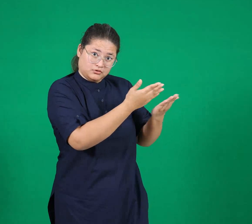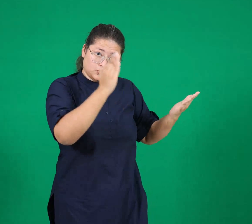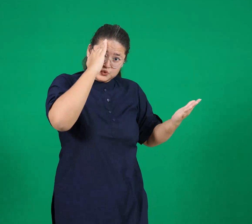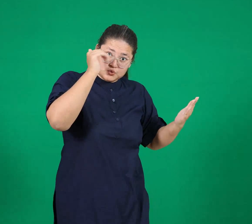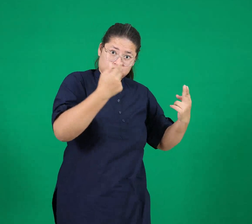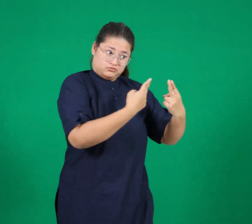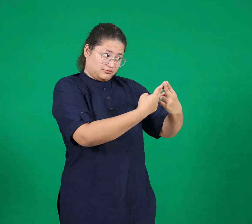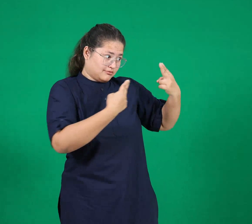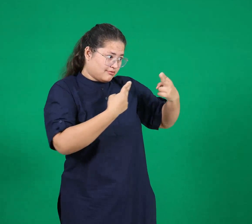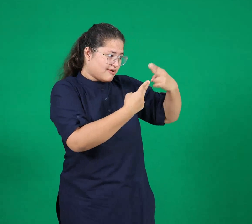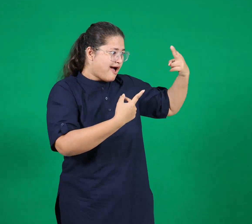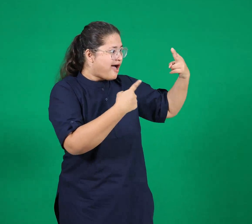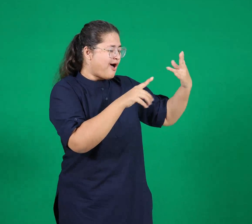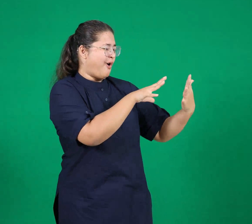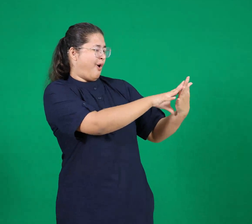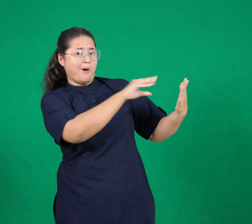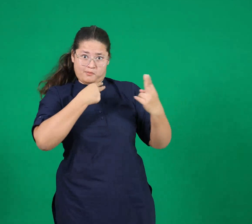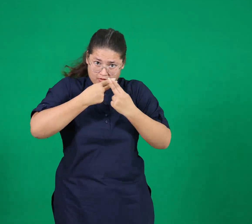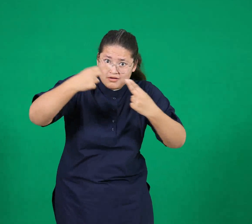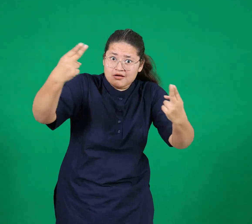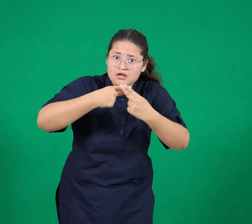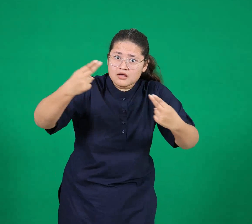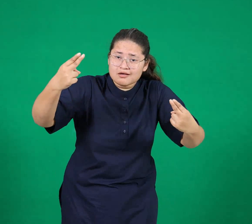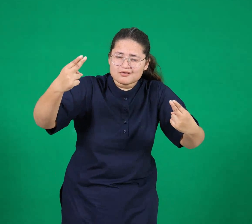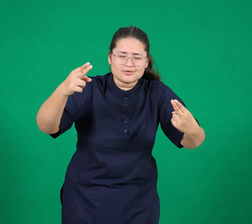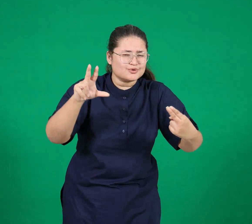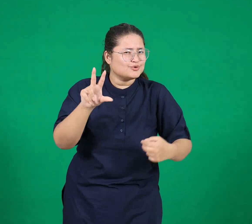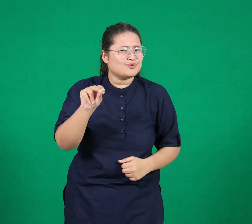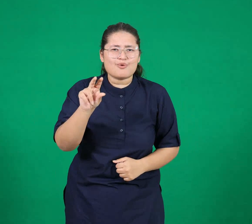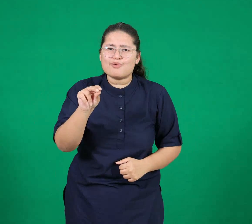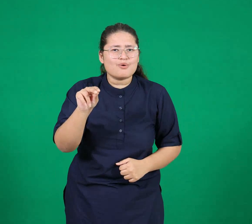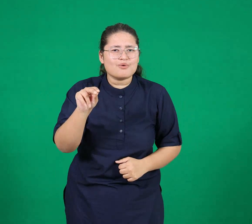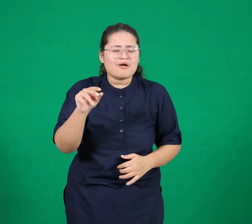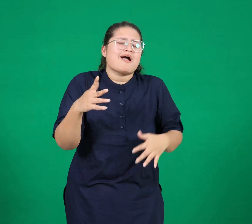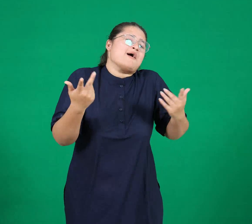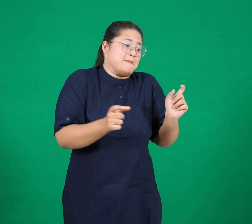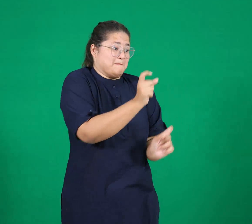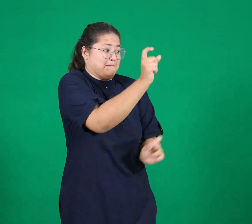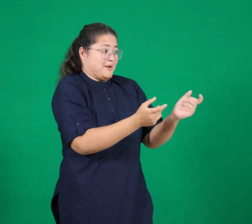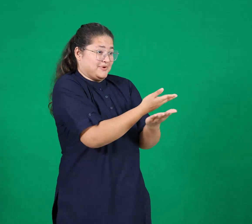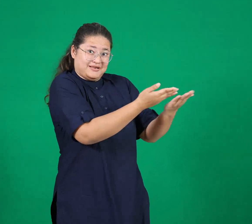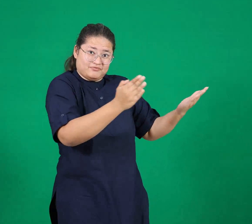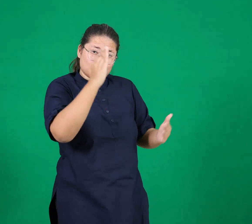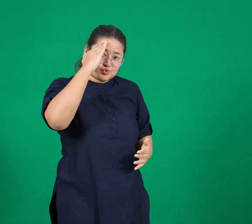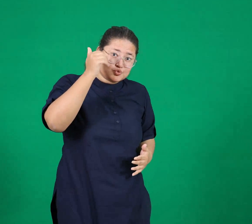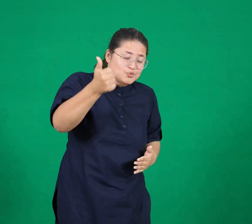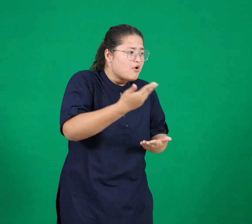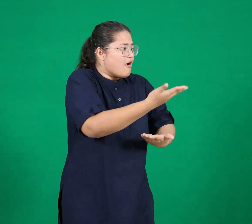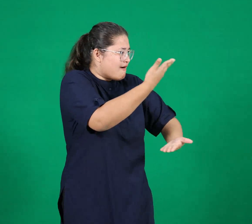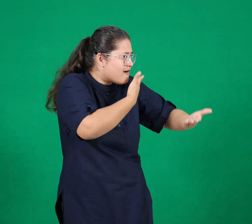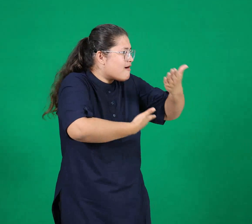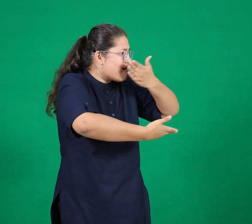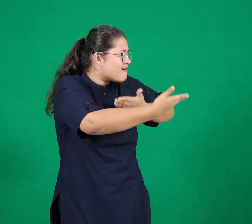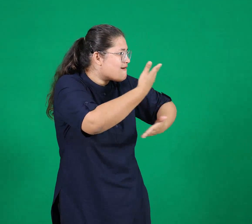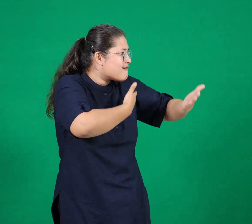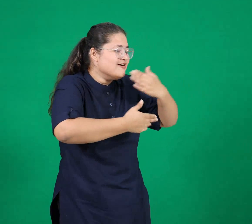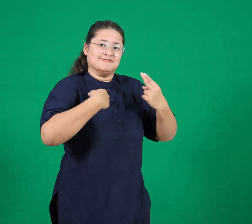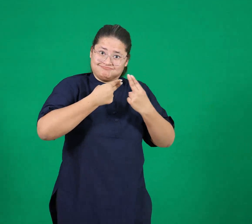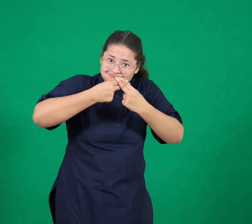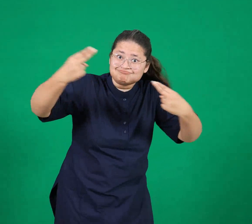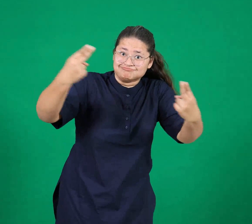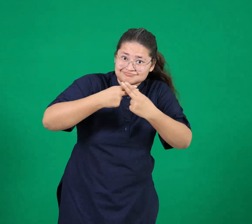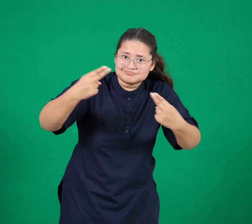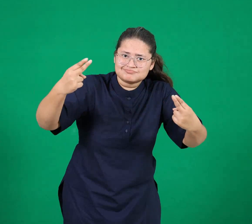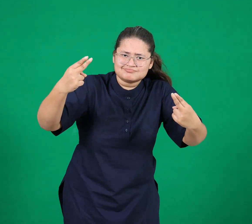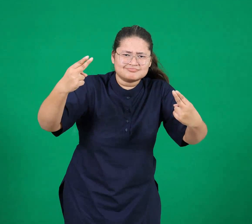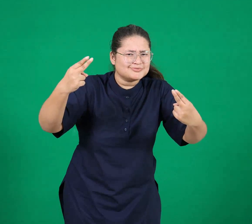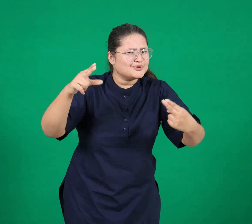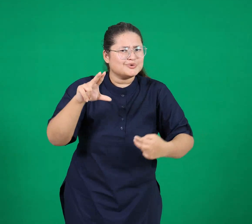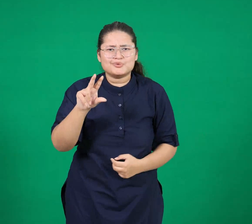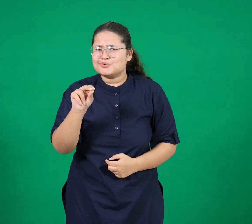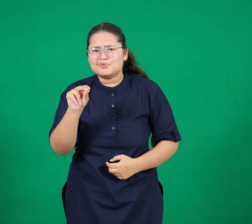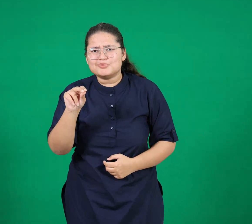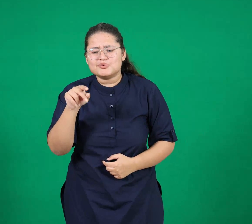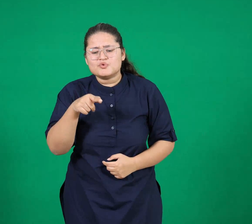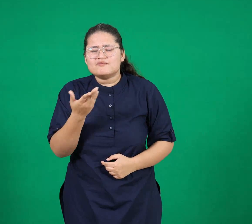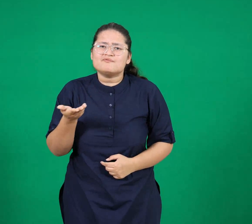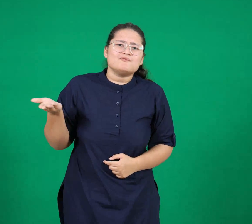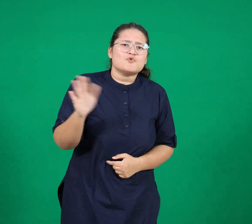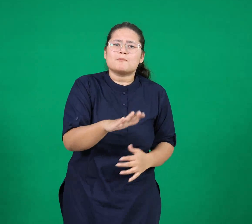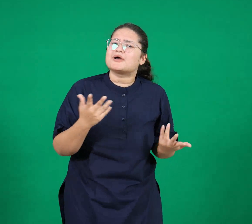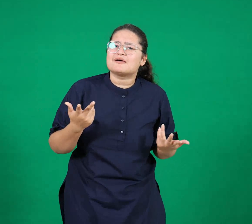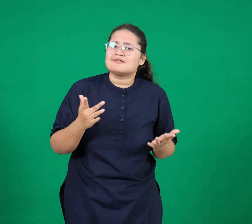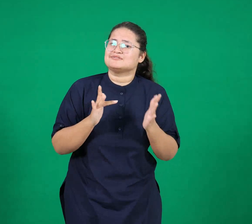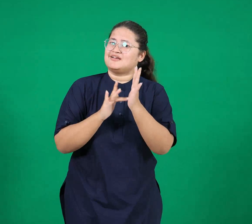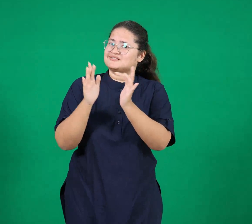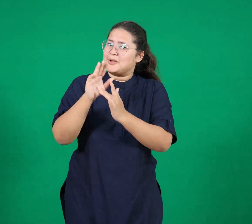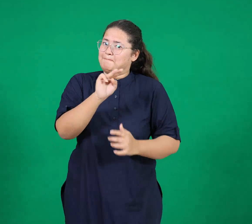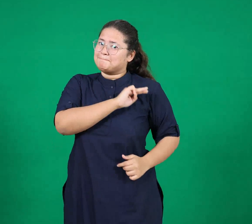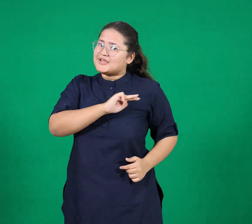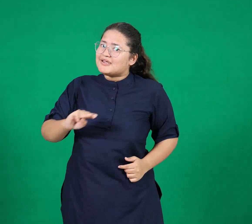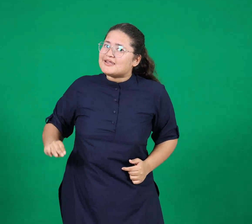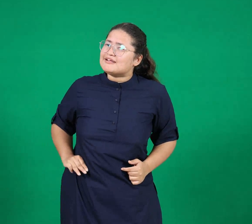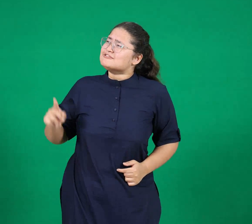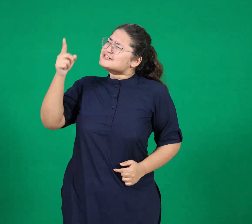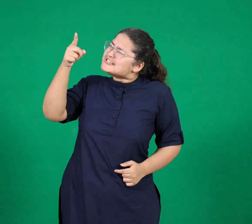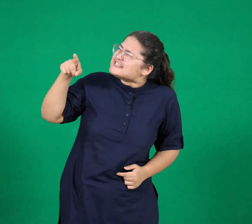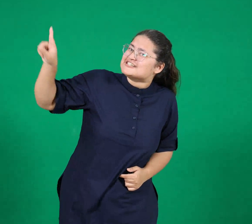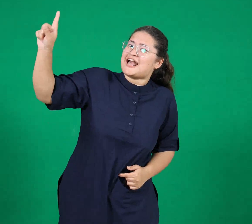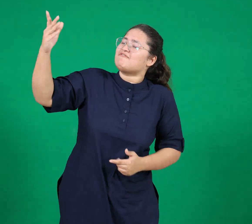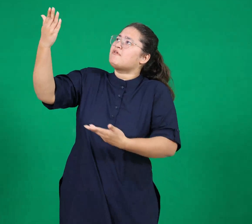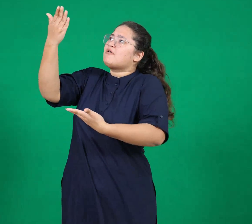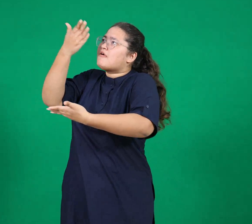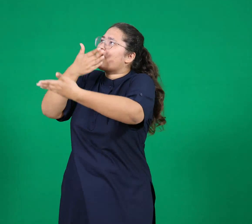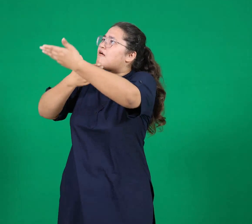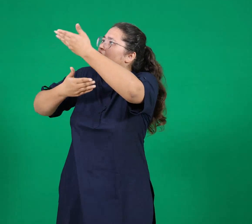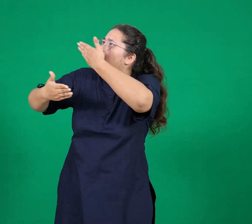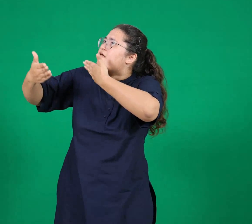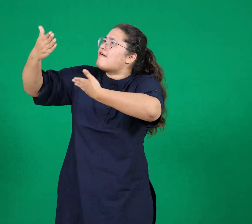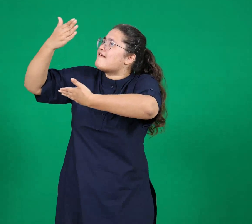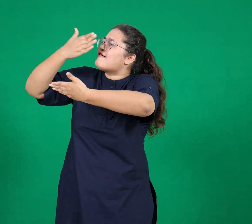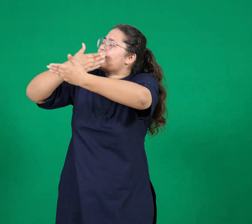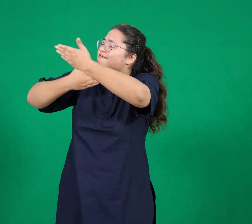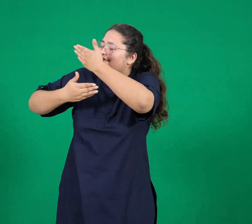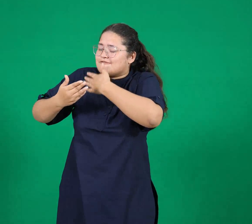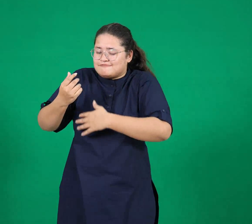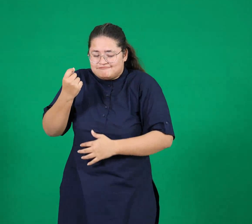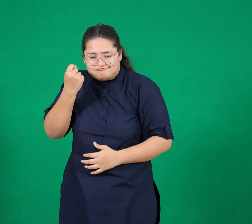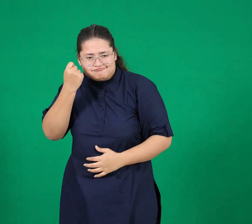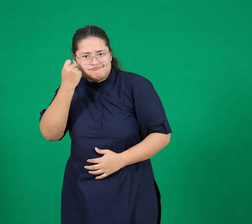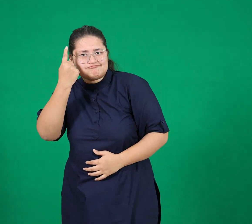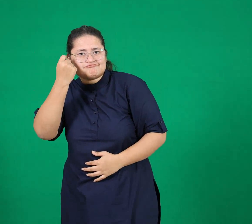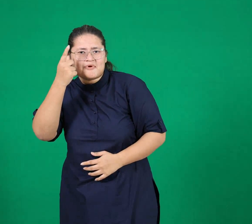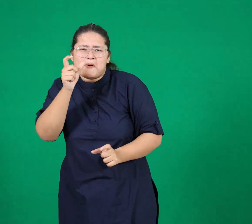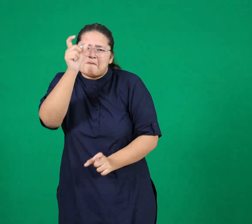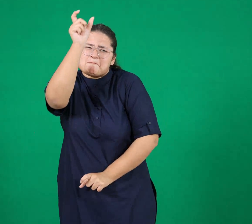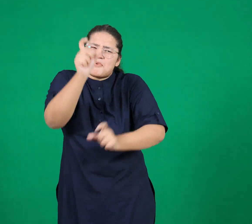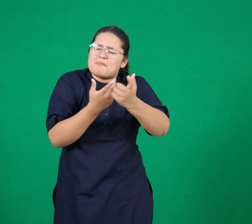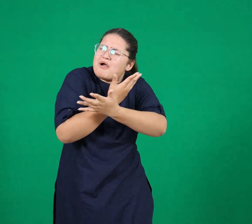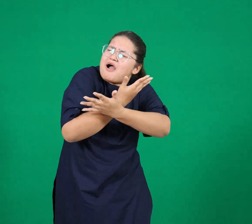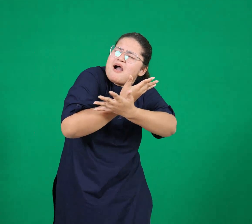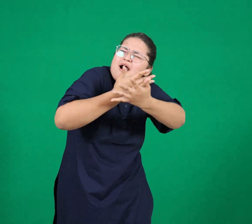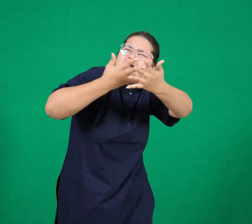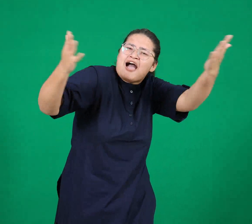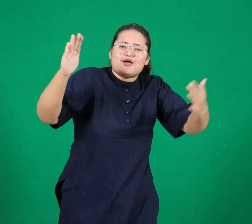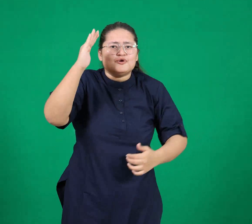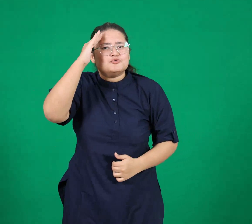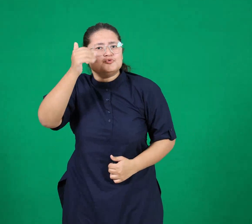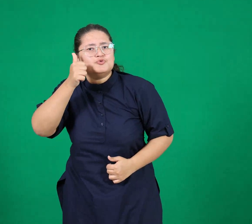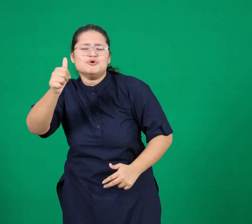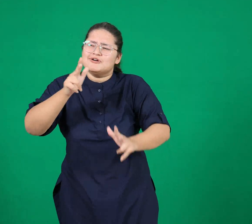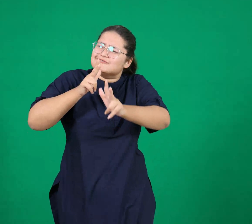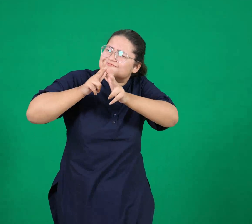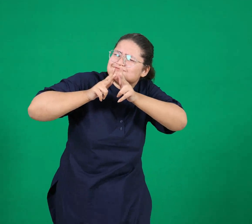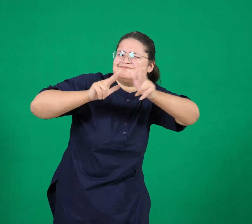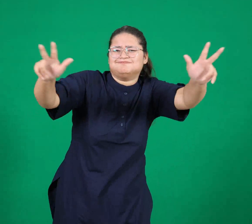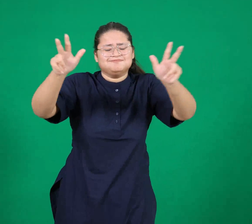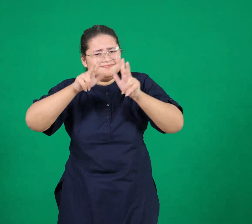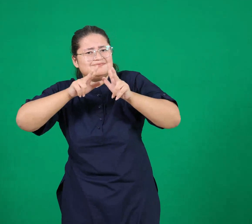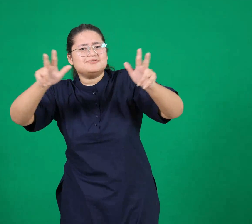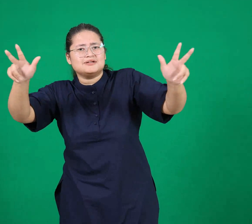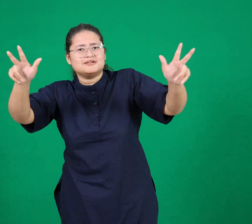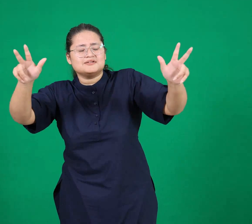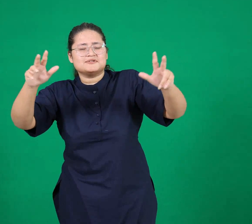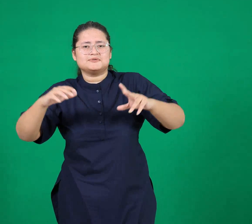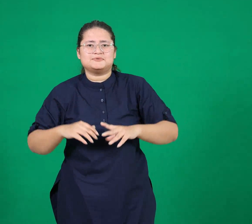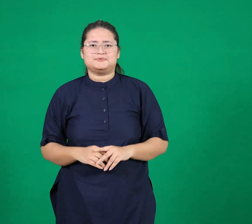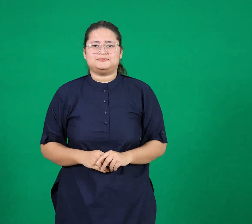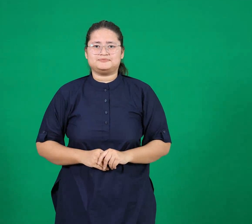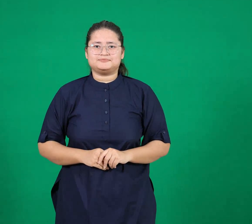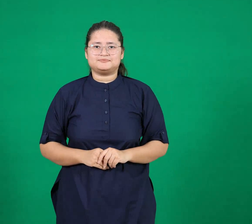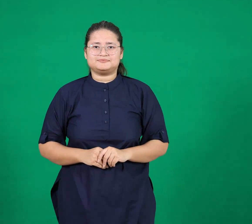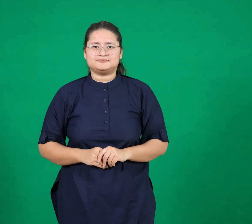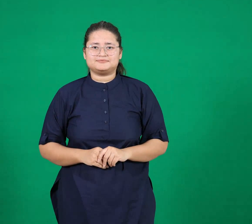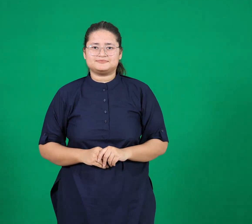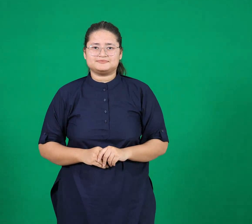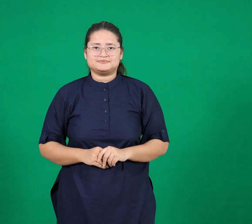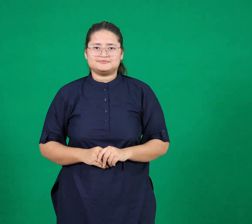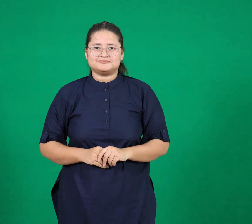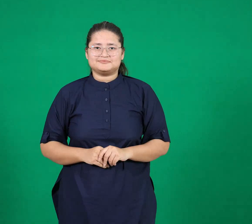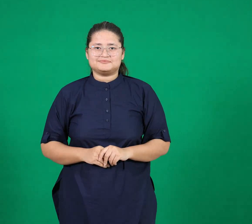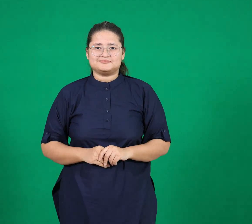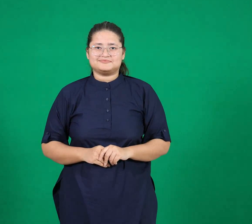I did not receive it from any man, nor was I taught it; rather, I received it by revelation from Jesus Christ.